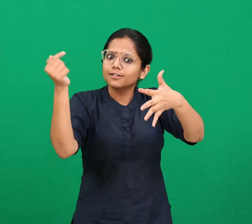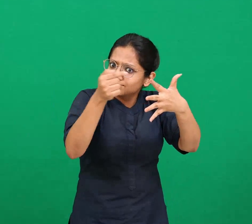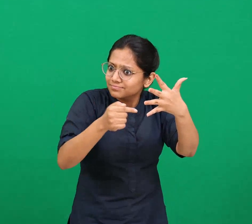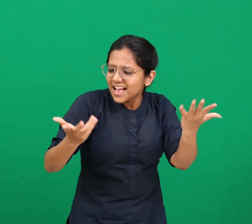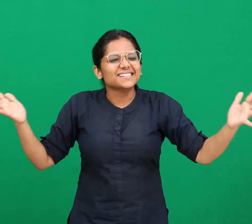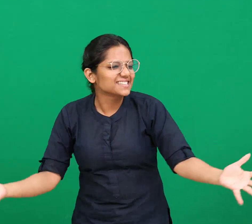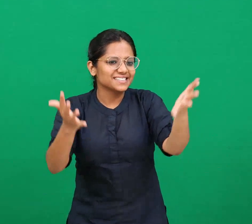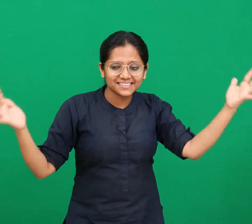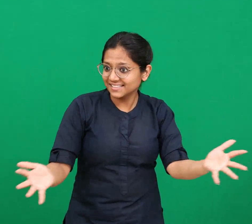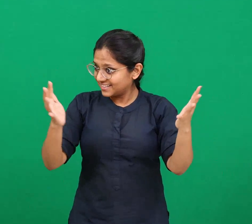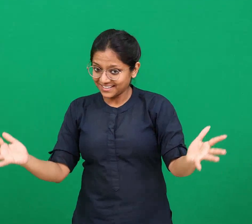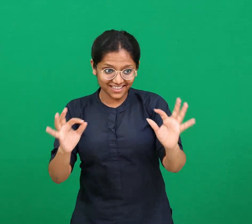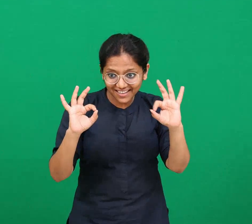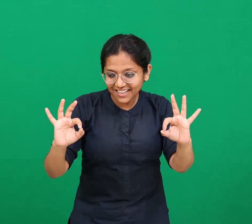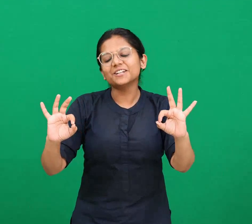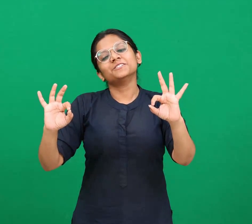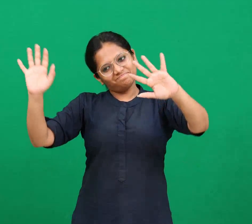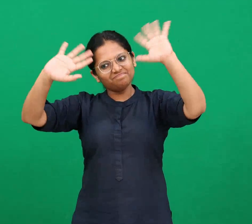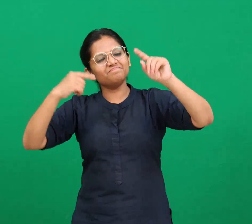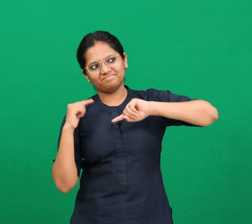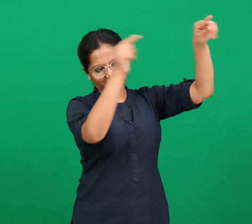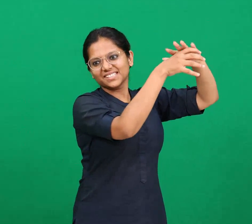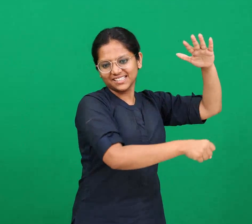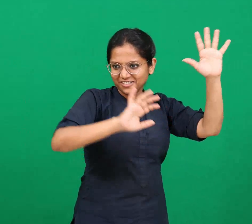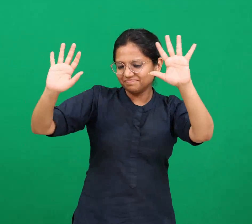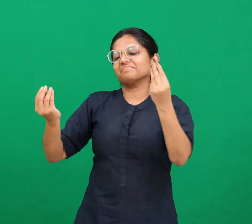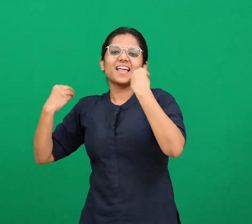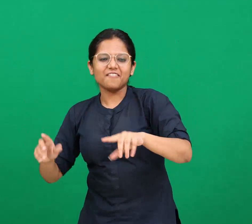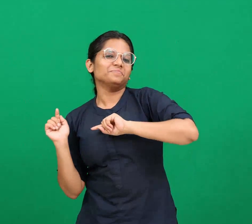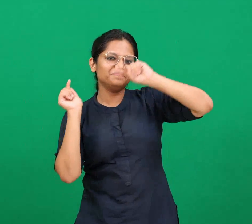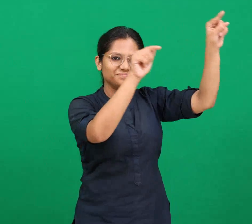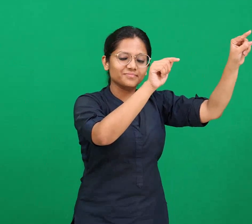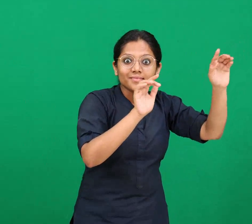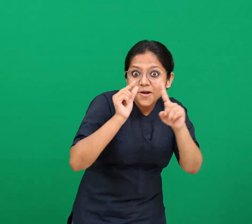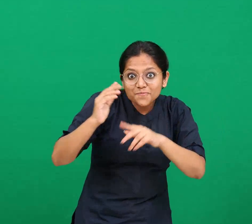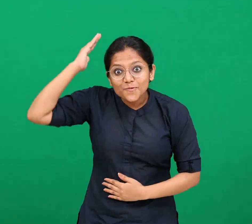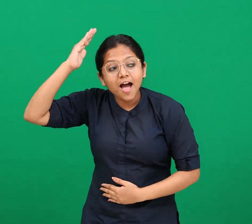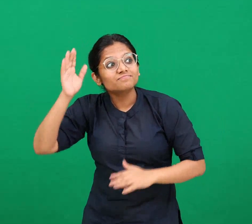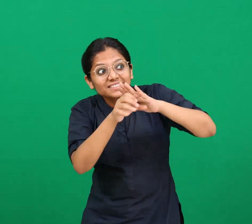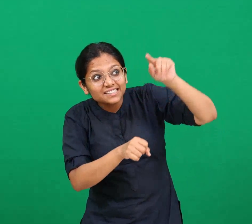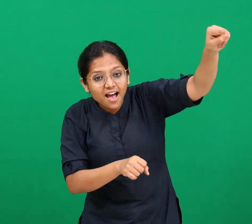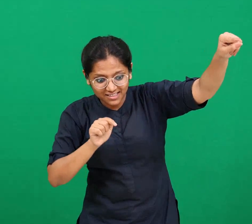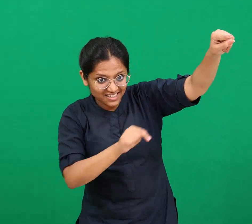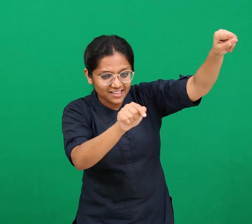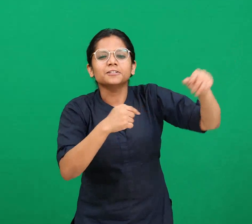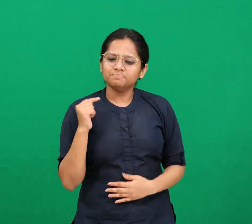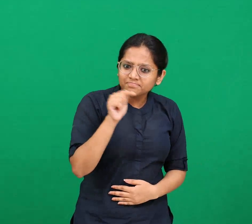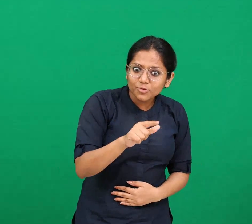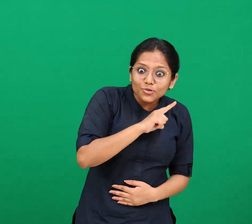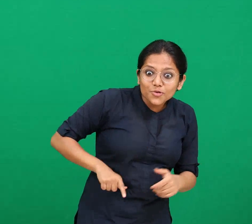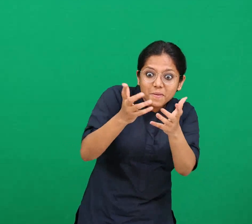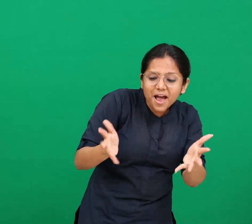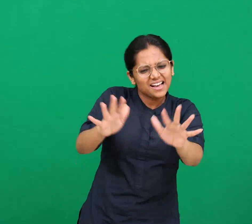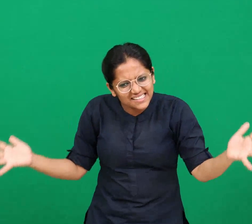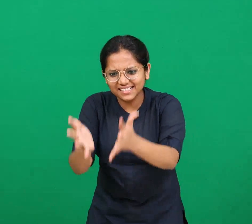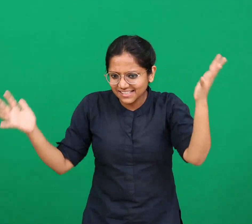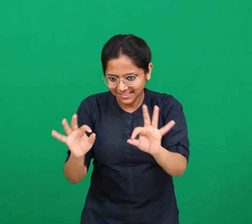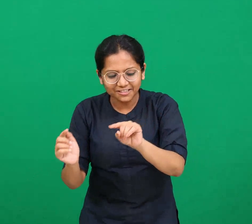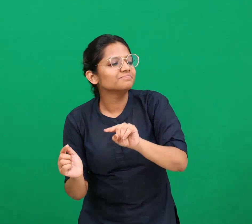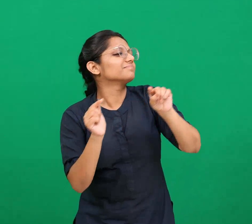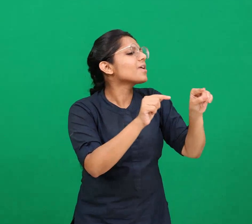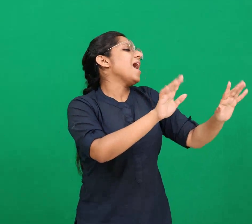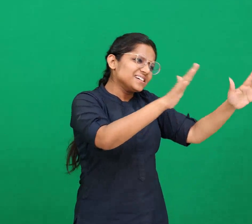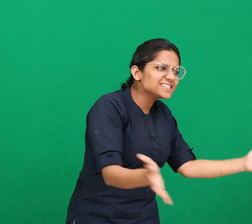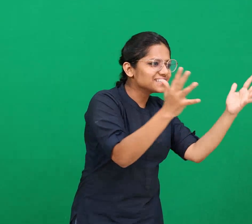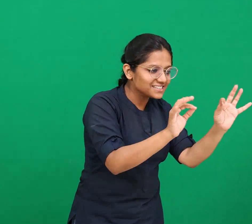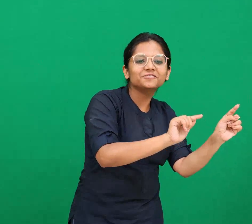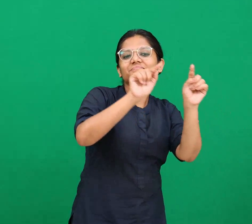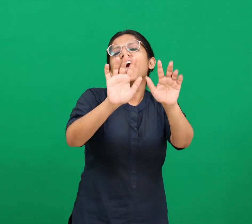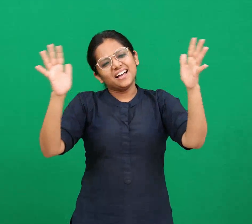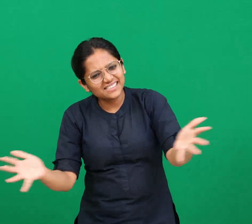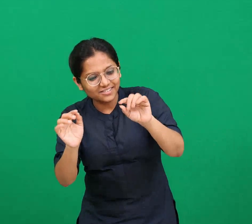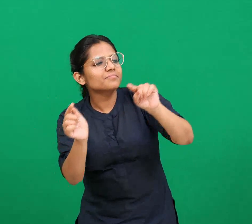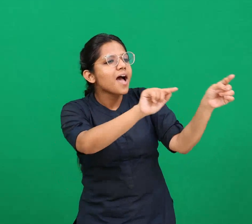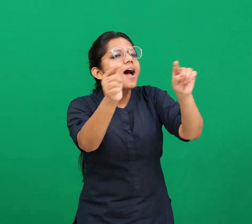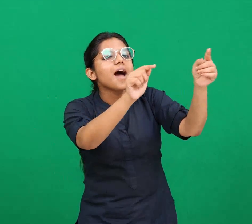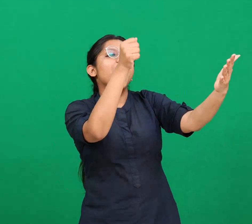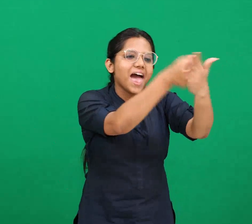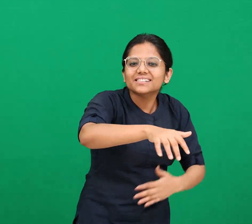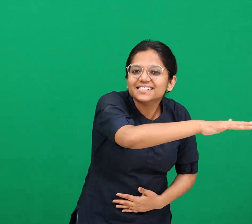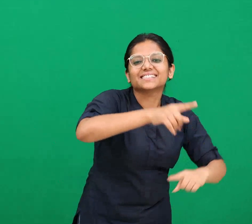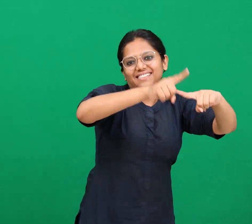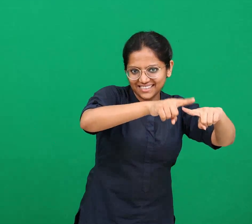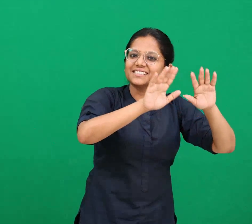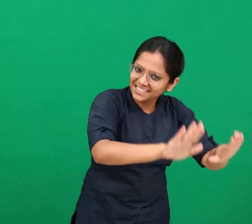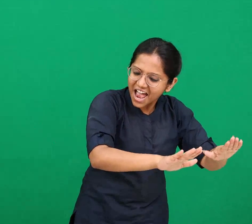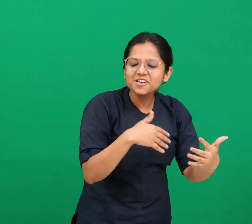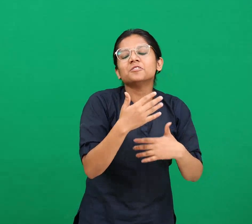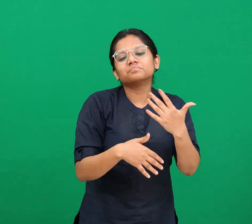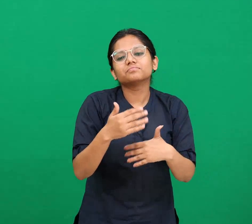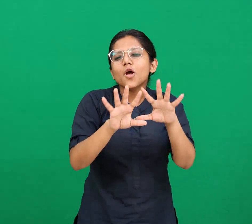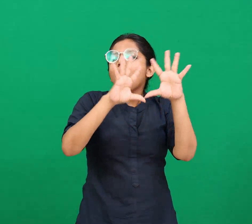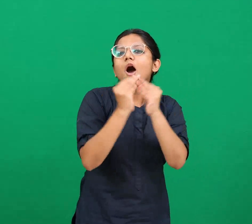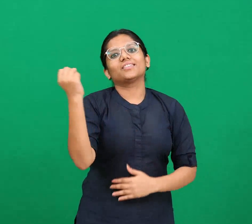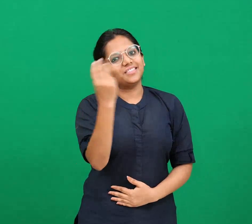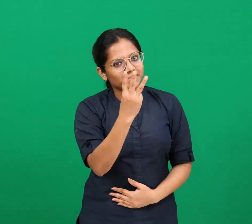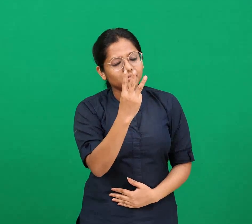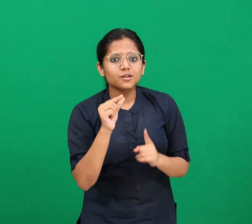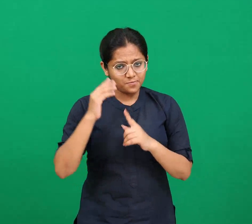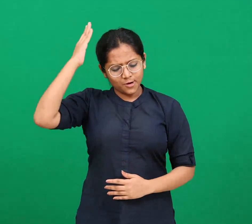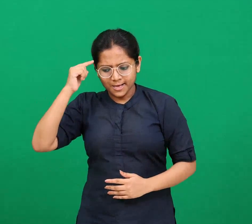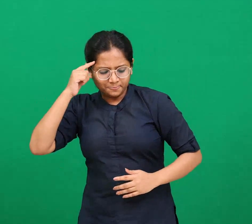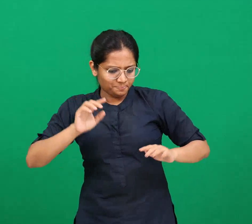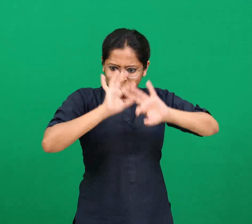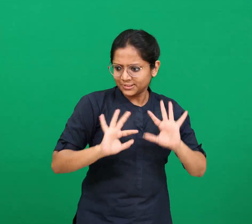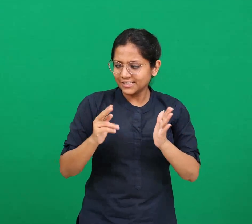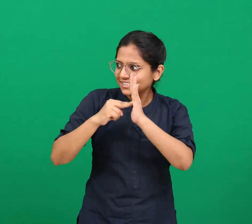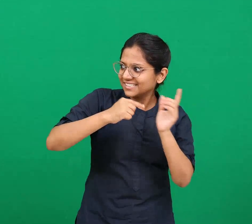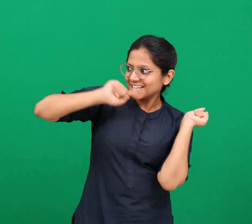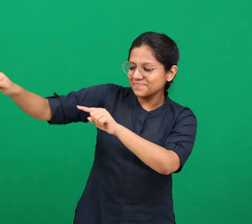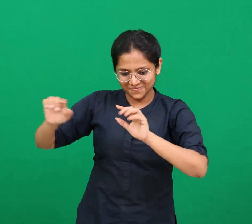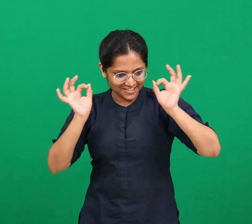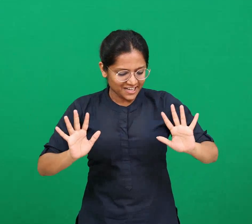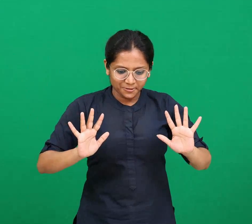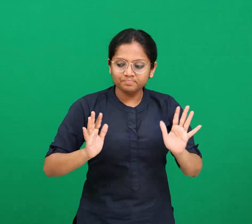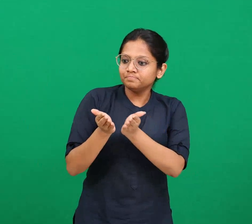After traveling through that area and speaking many words of encouragement, he arrived in Greece, where he stayed three months.